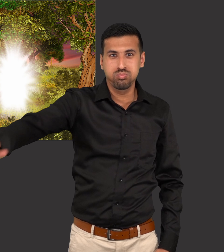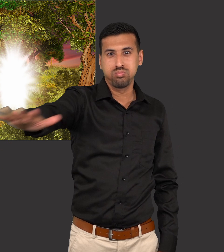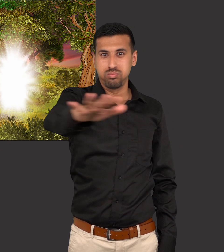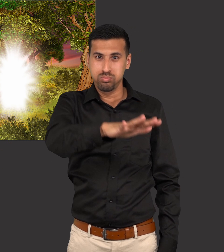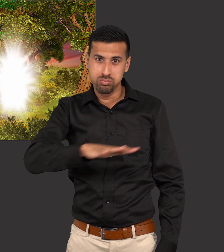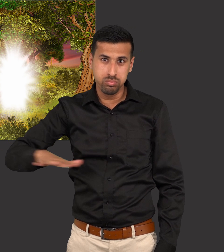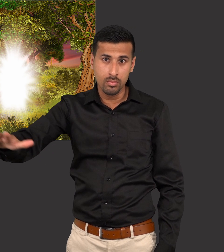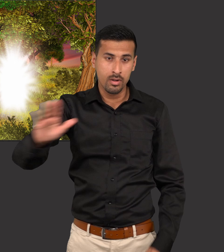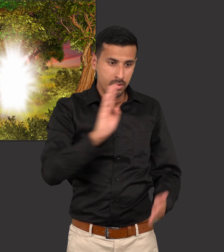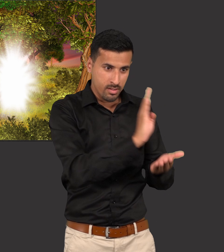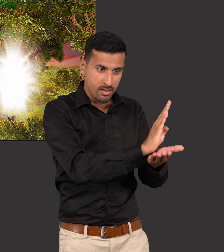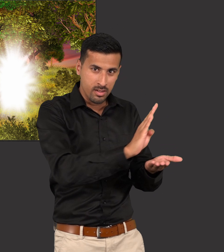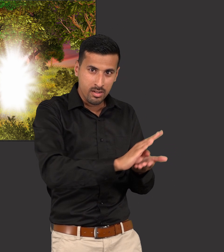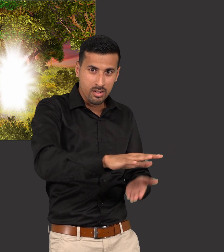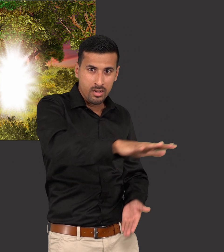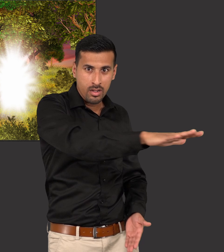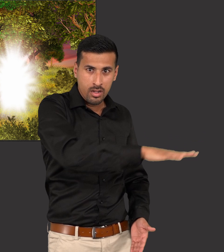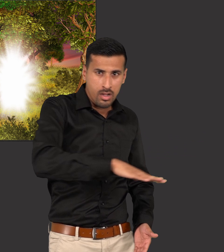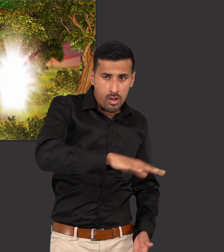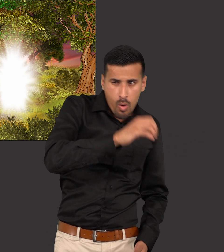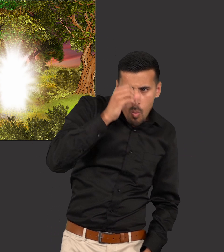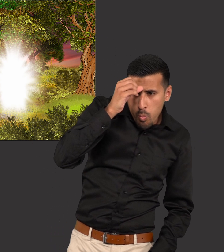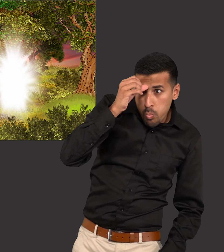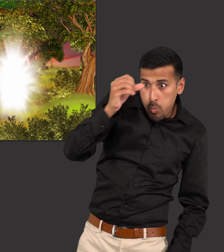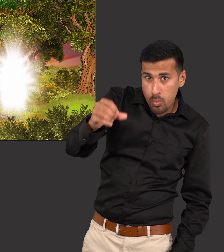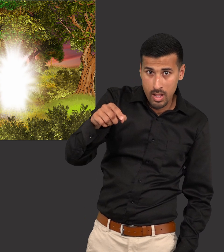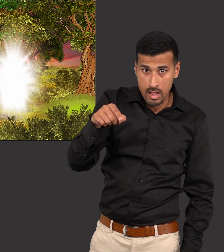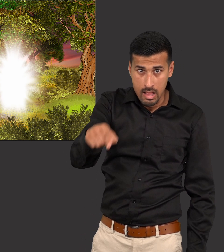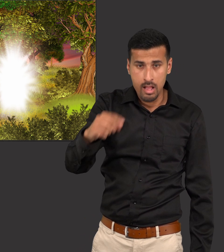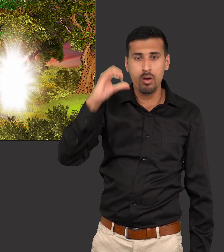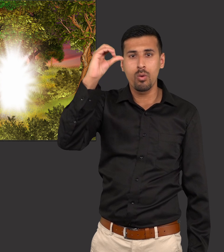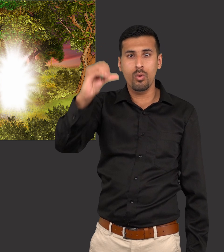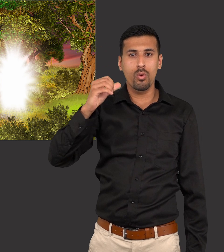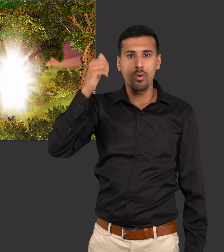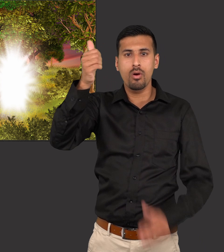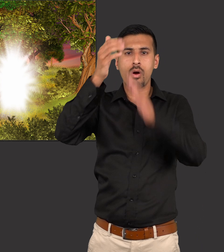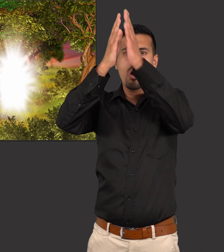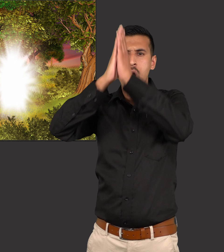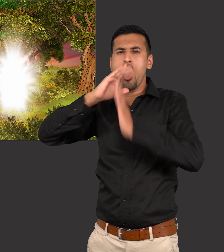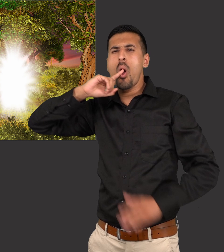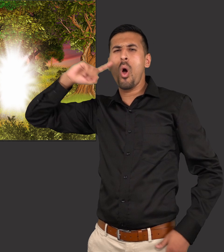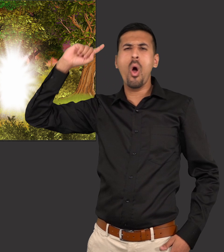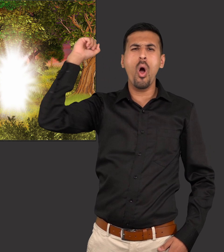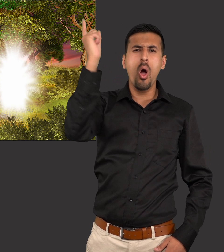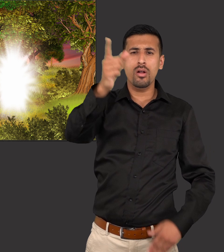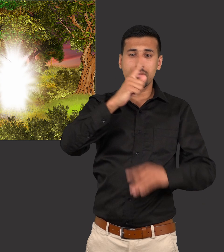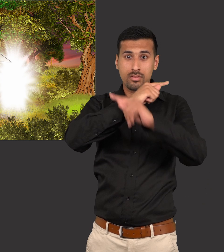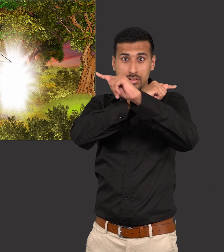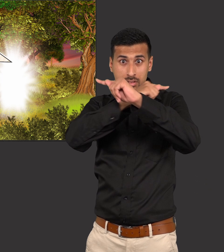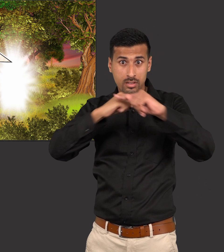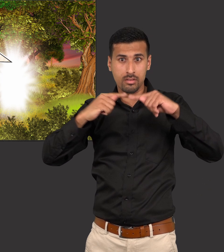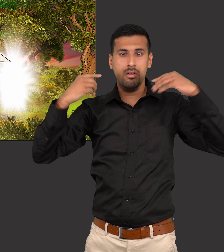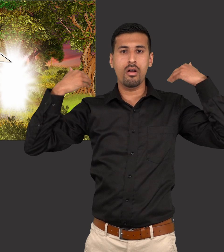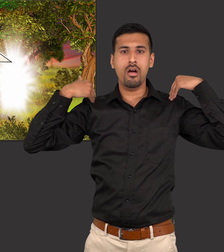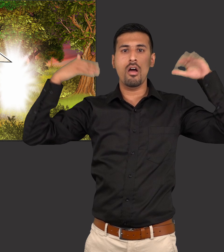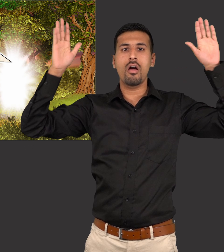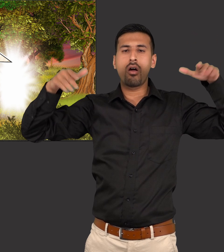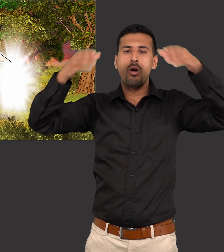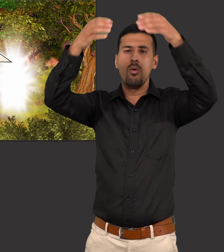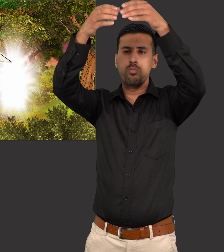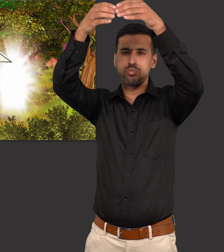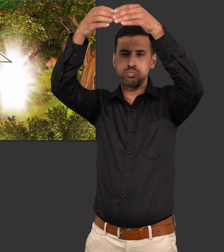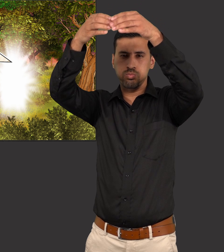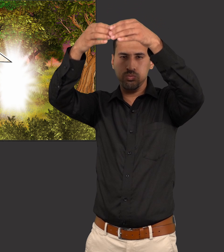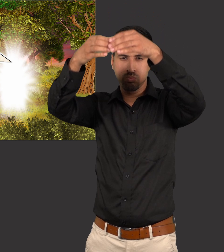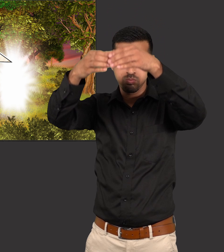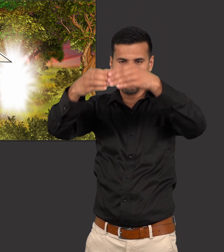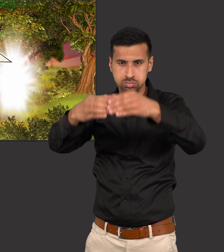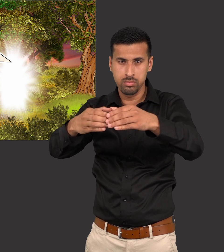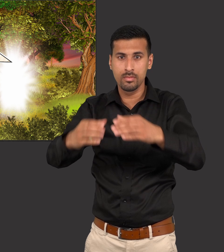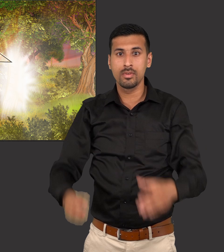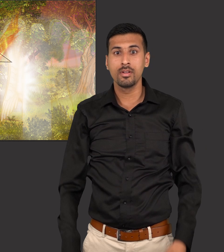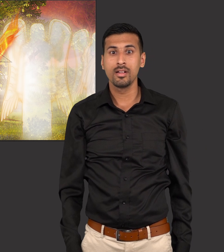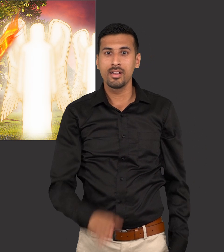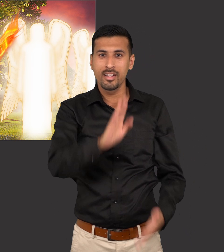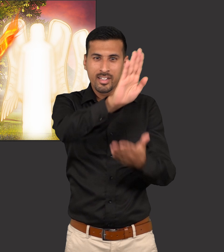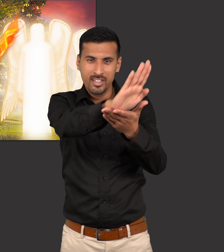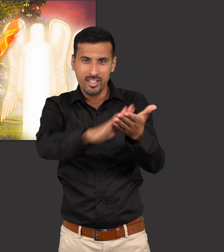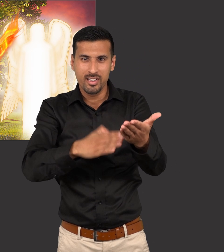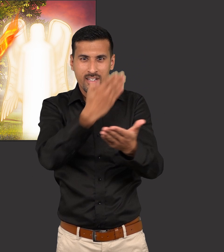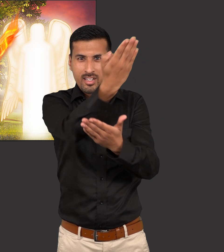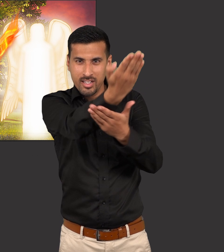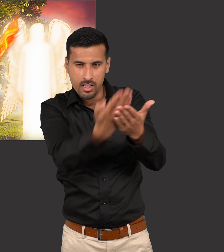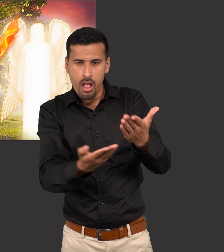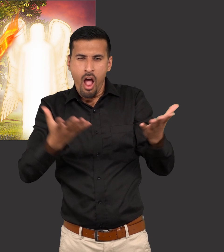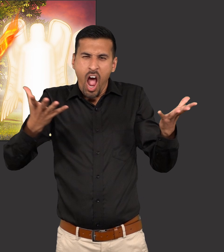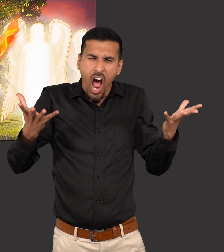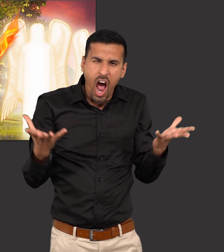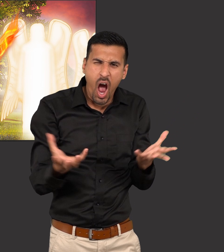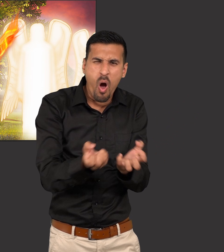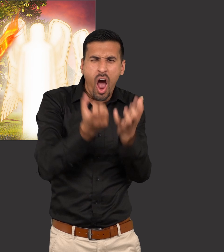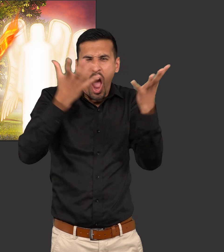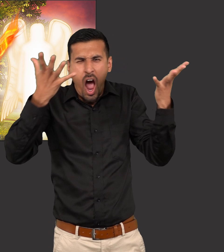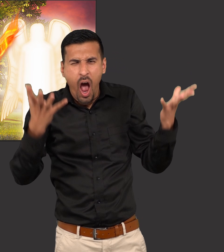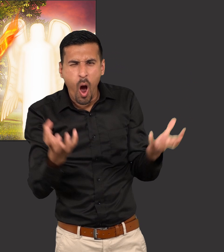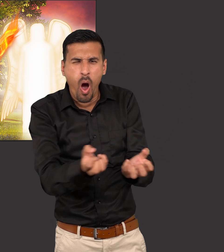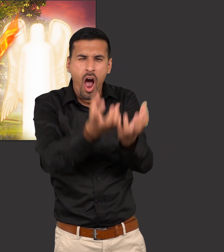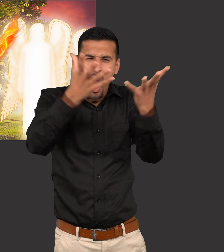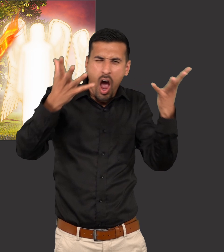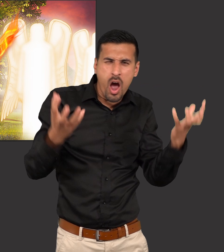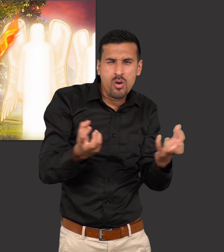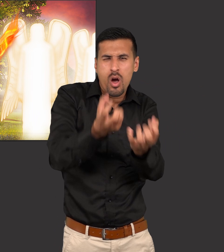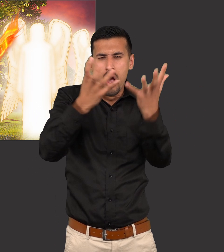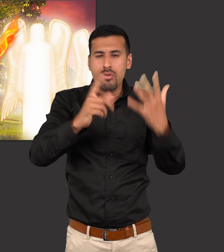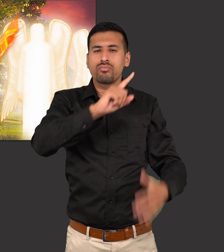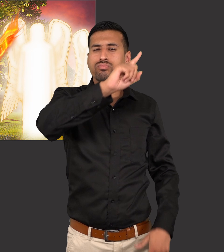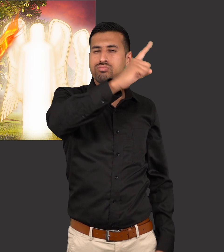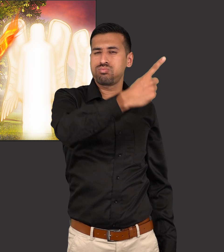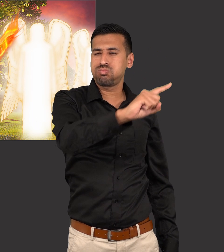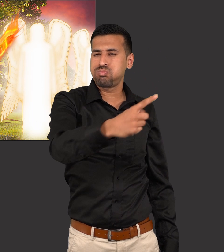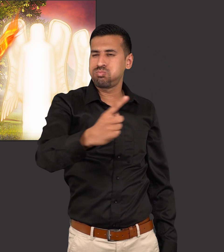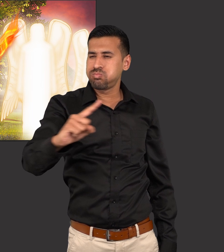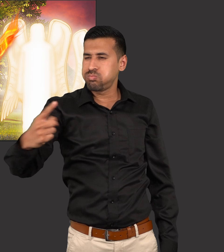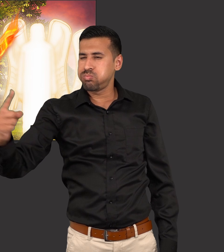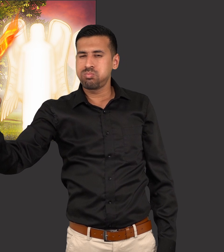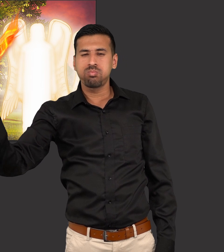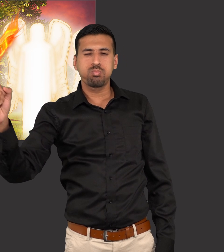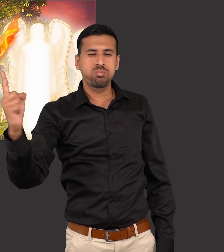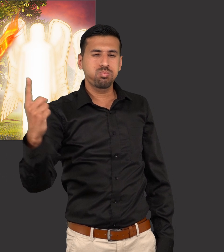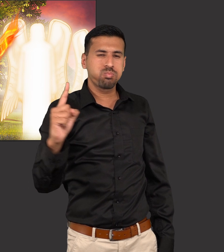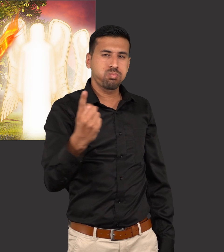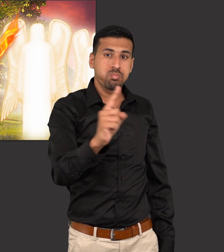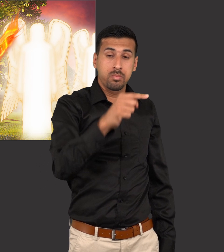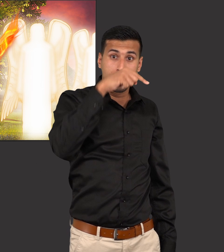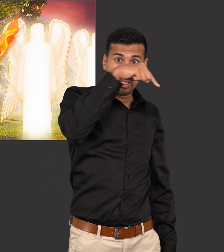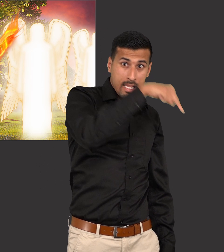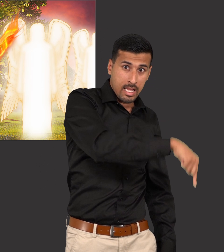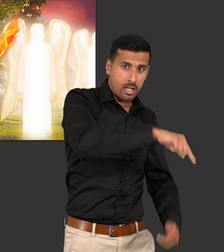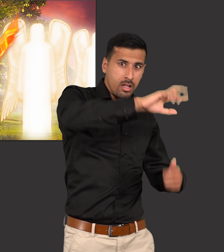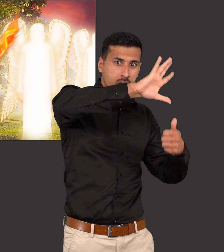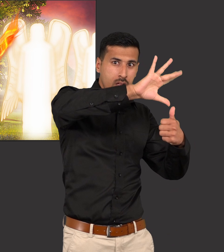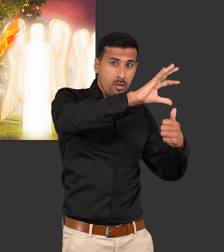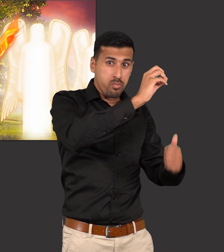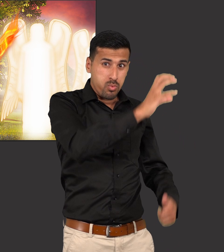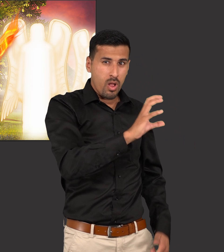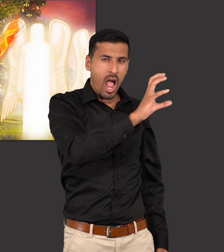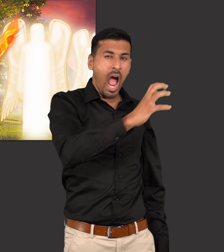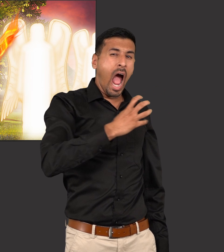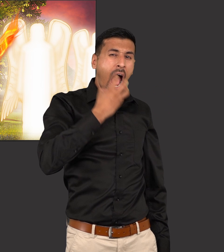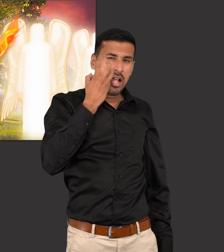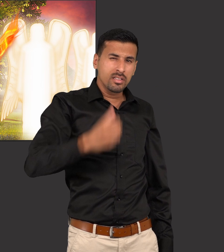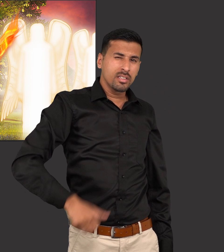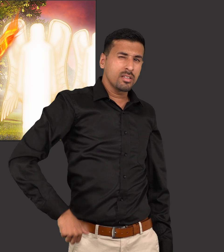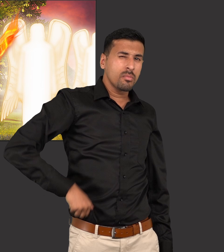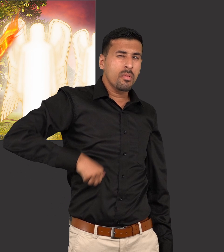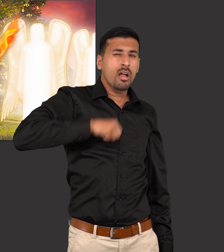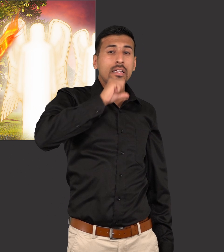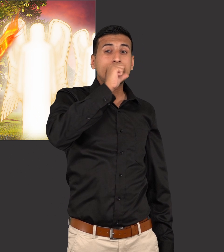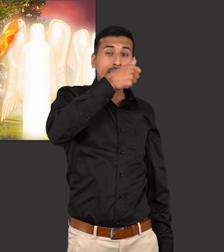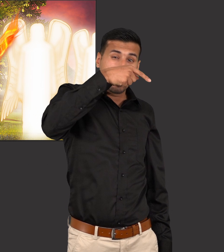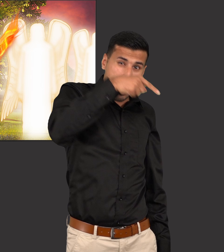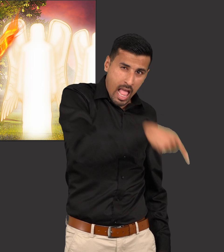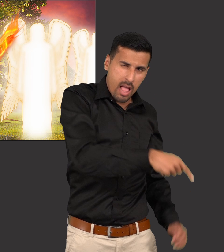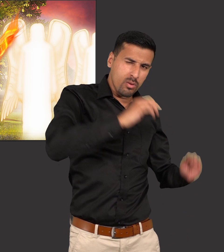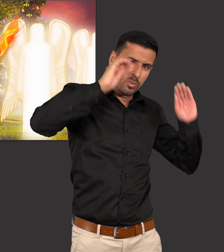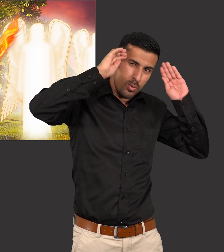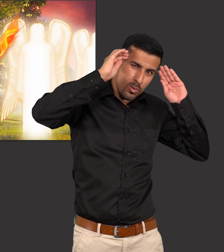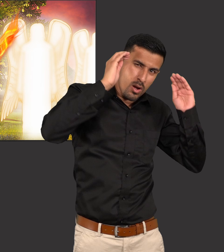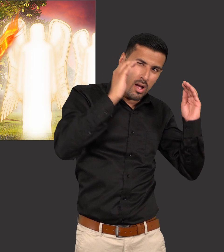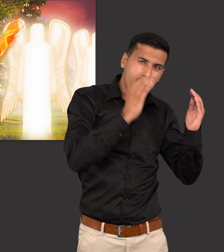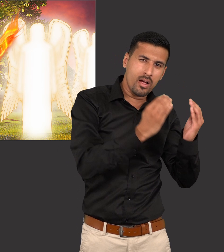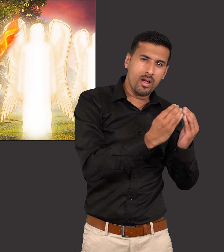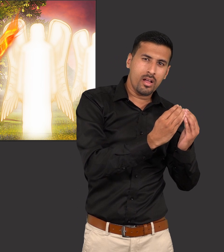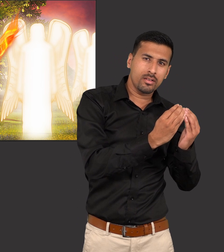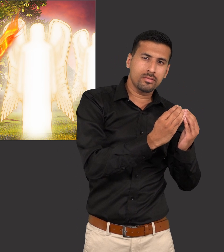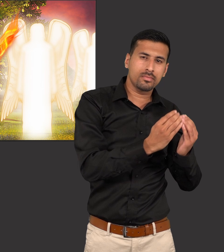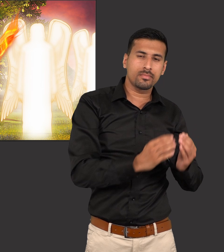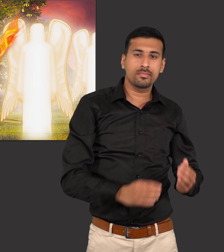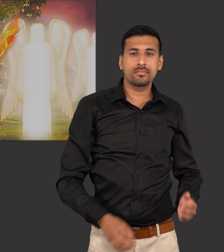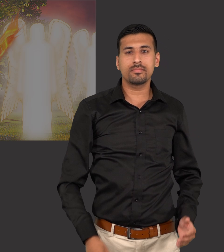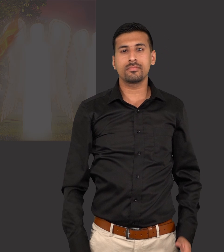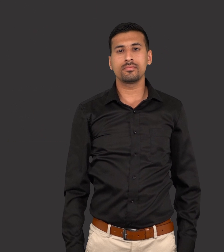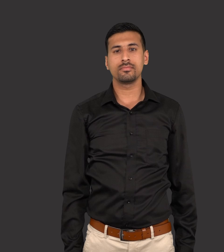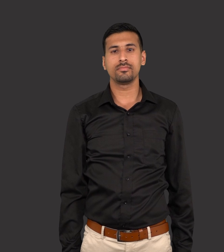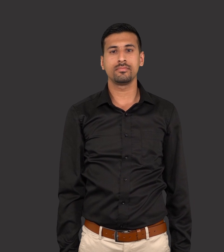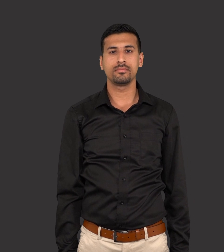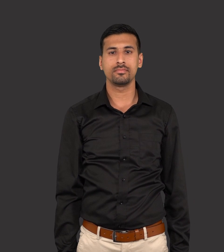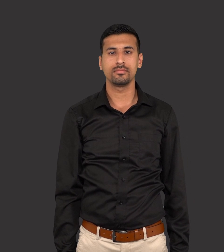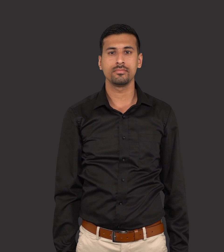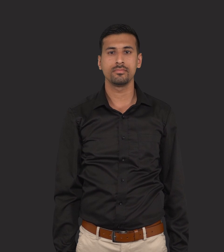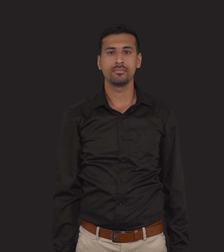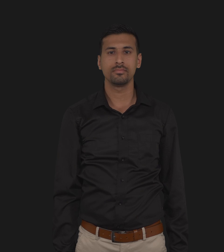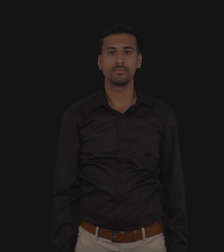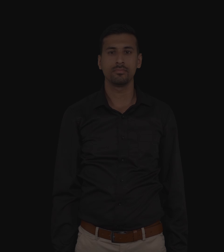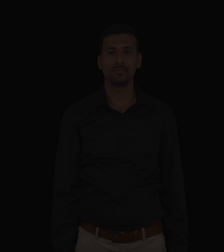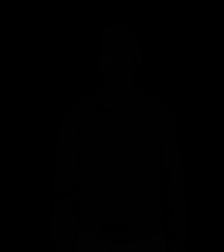So He drove out the man and stationed cherubim on the east side of the Garden of Eden, along with a whirling sword of flame to guard the way to the tree of life.